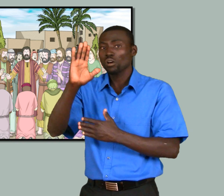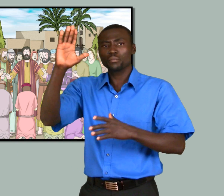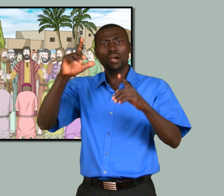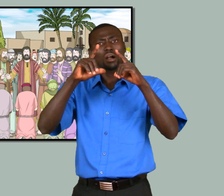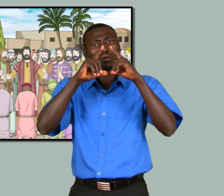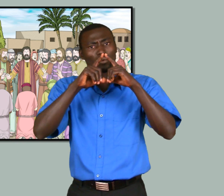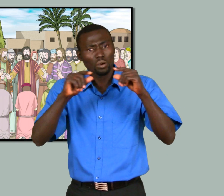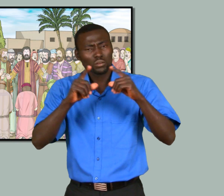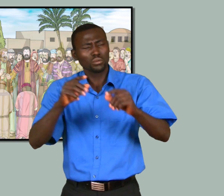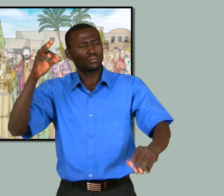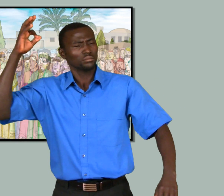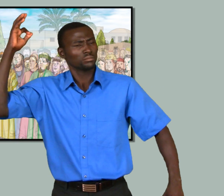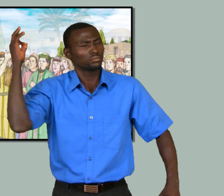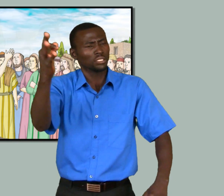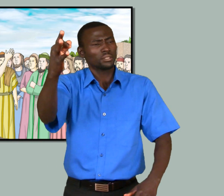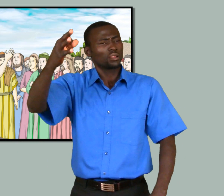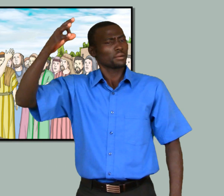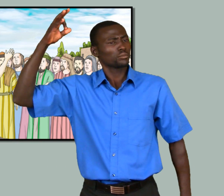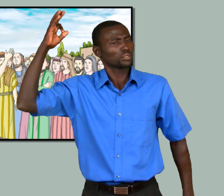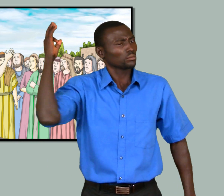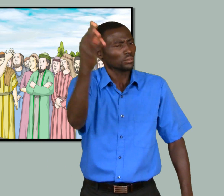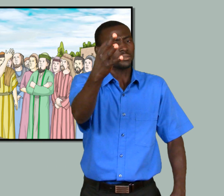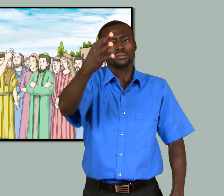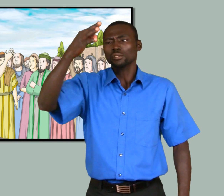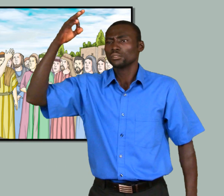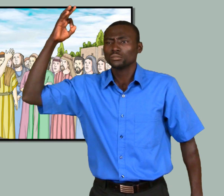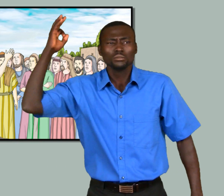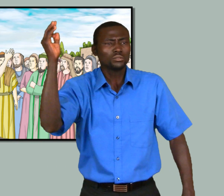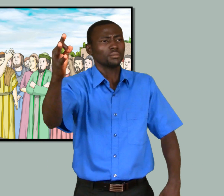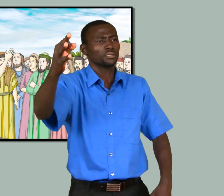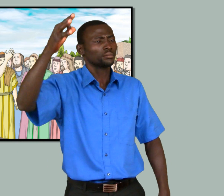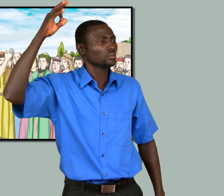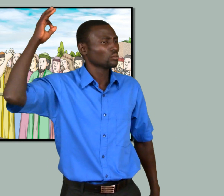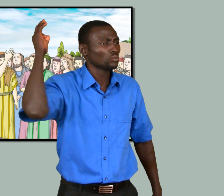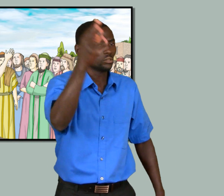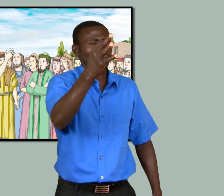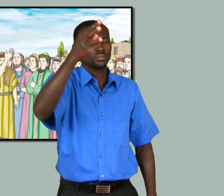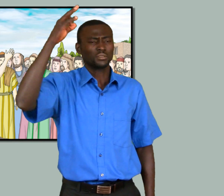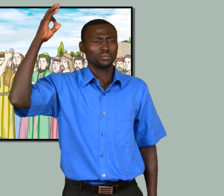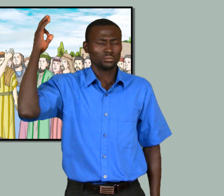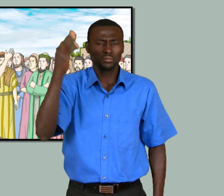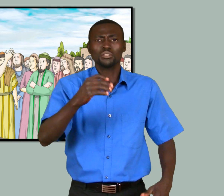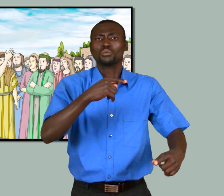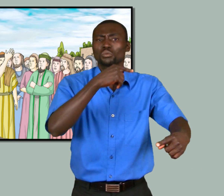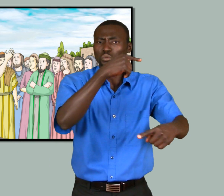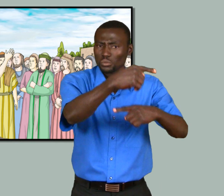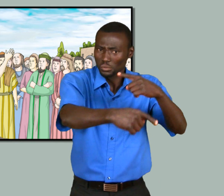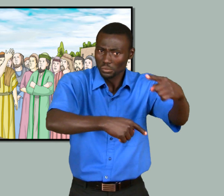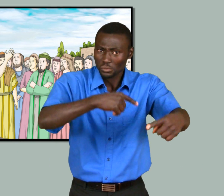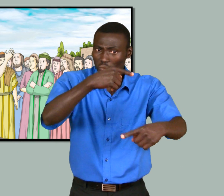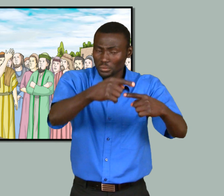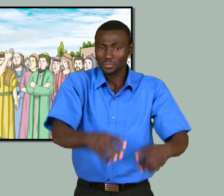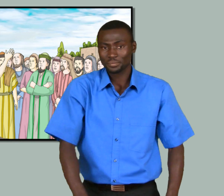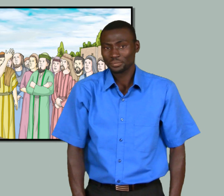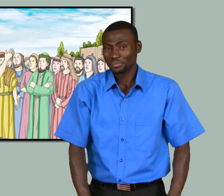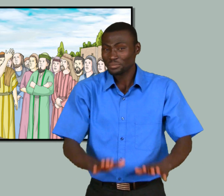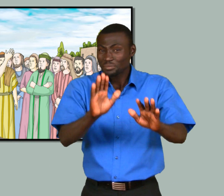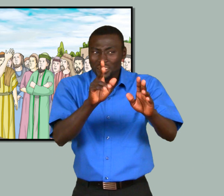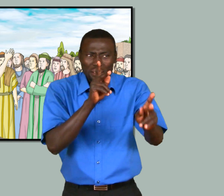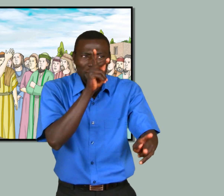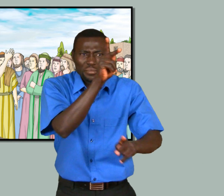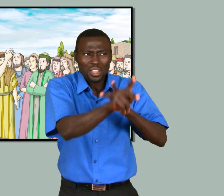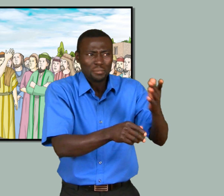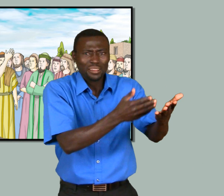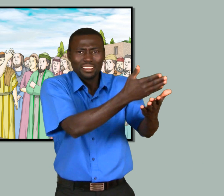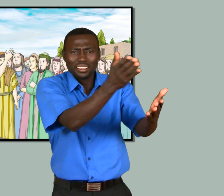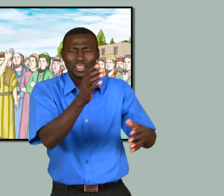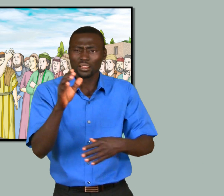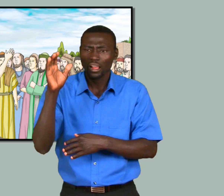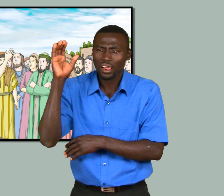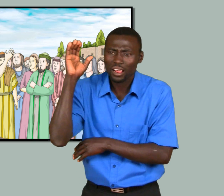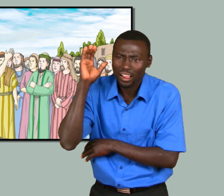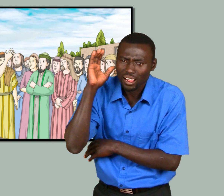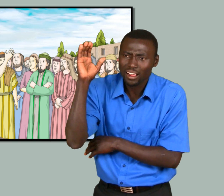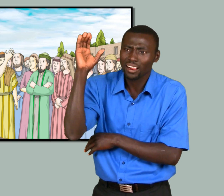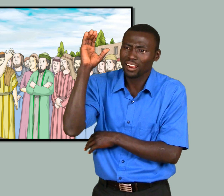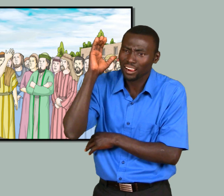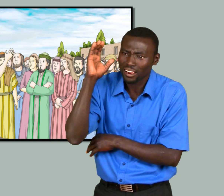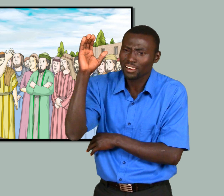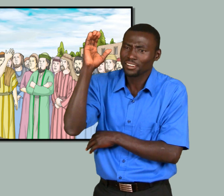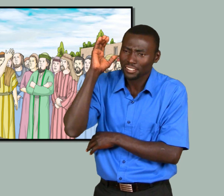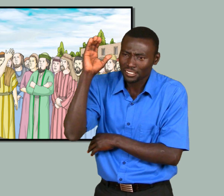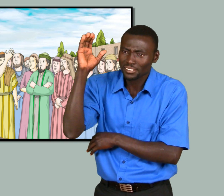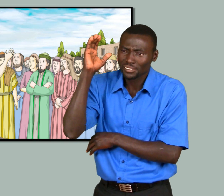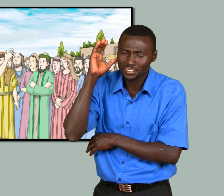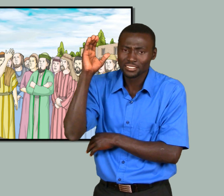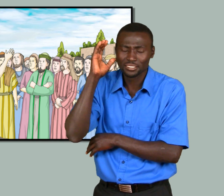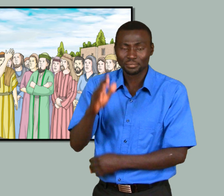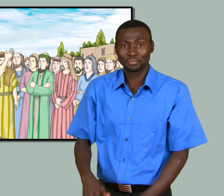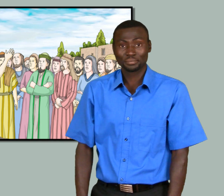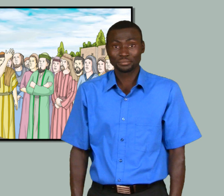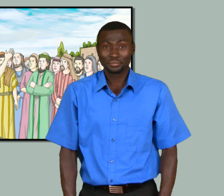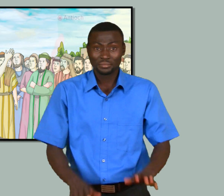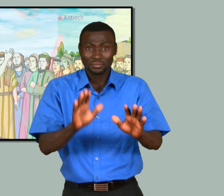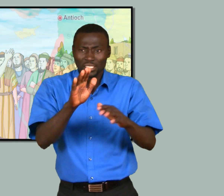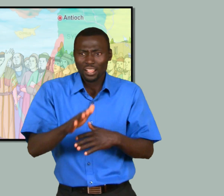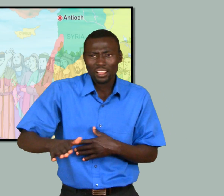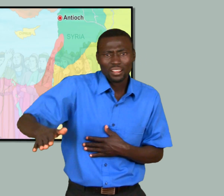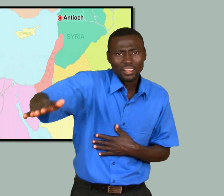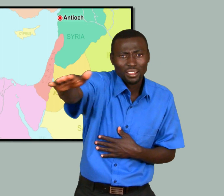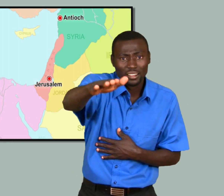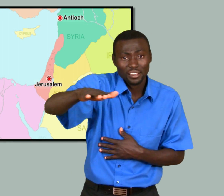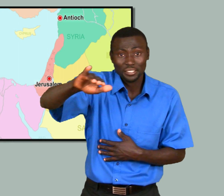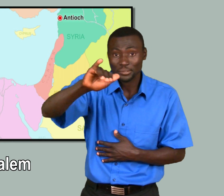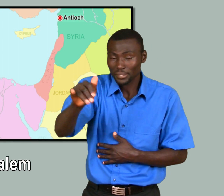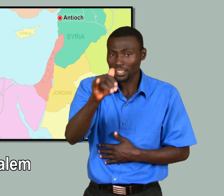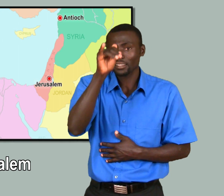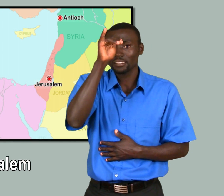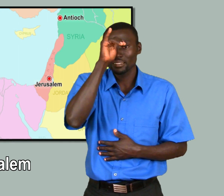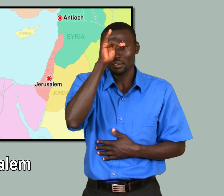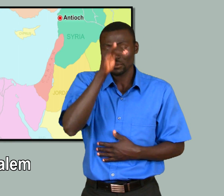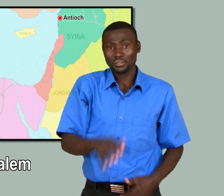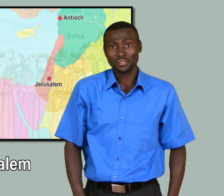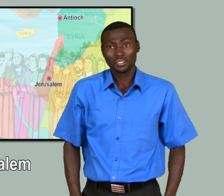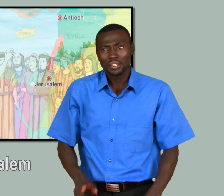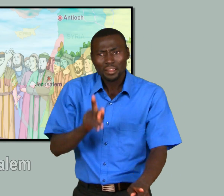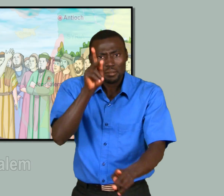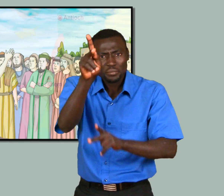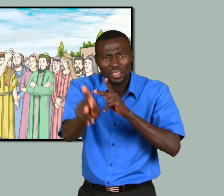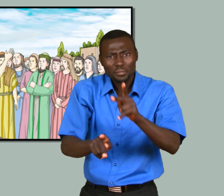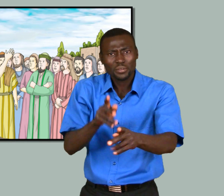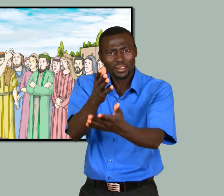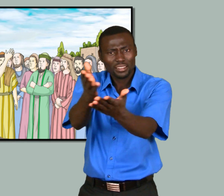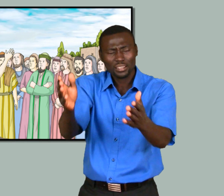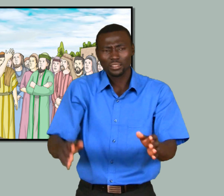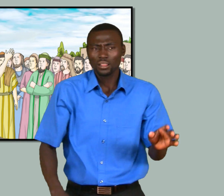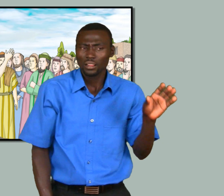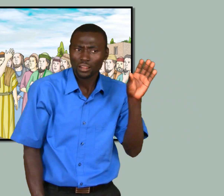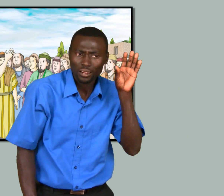So the word of God continued to spread.